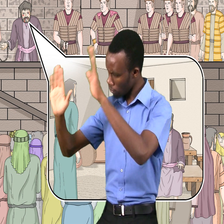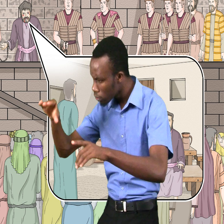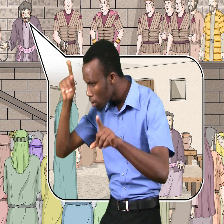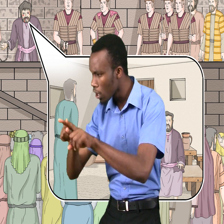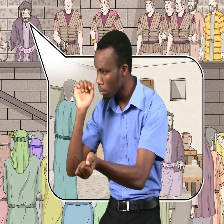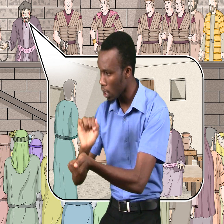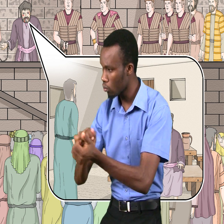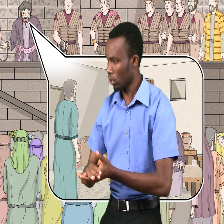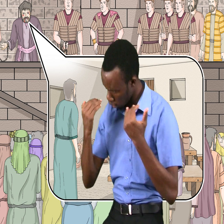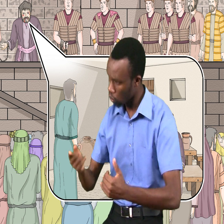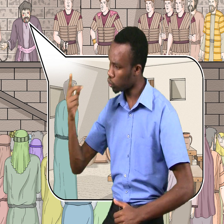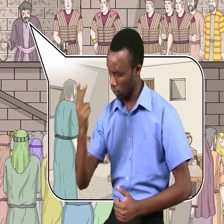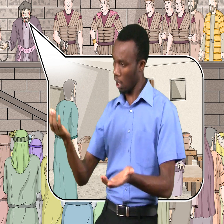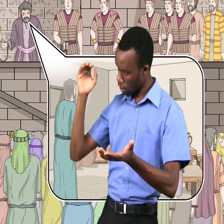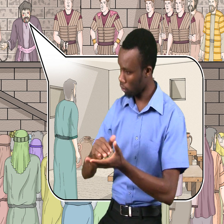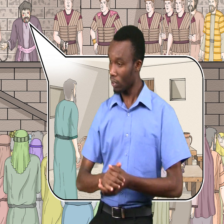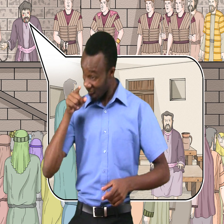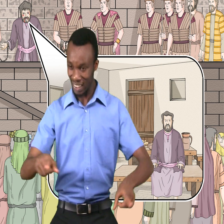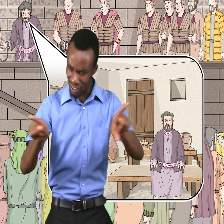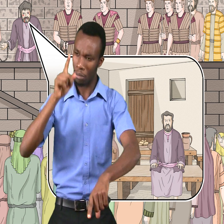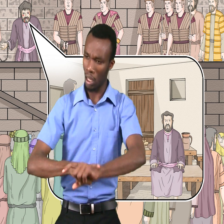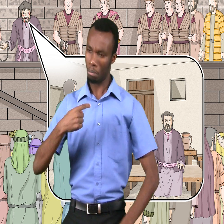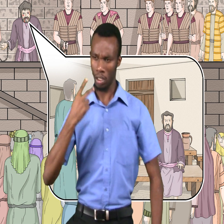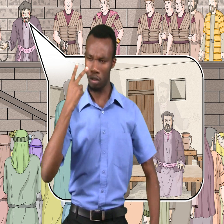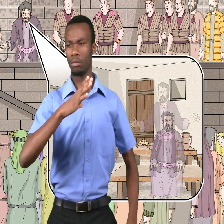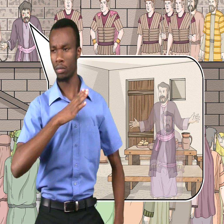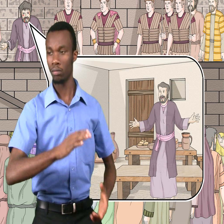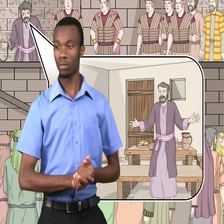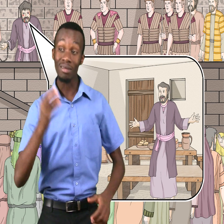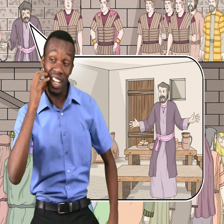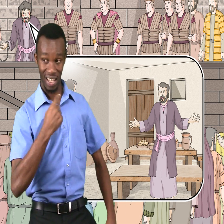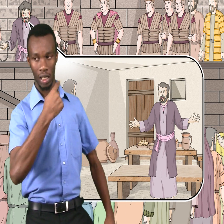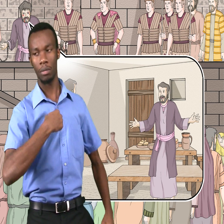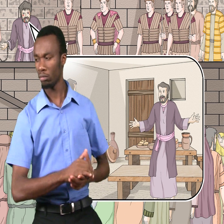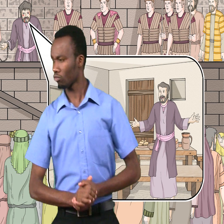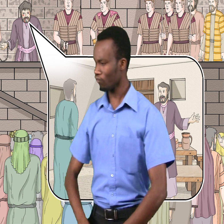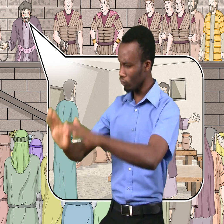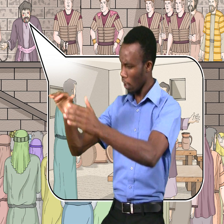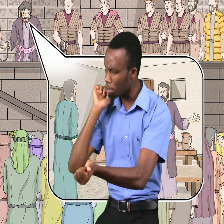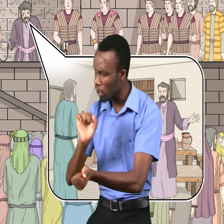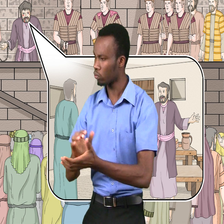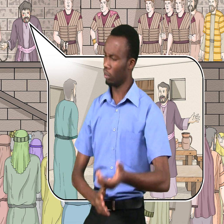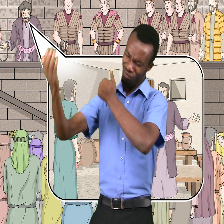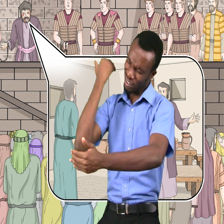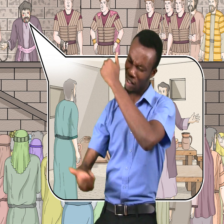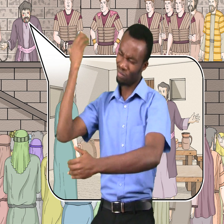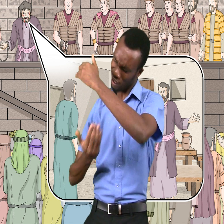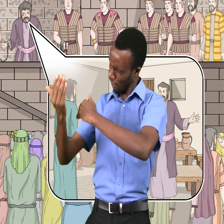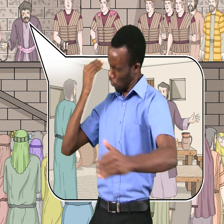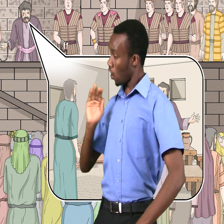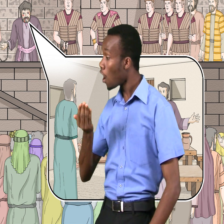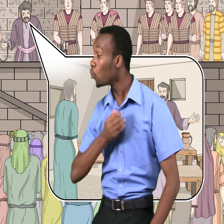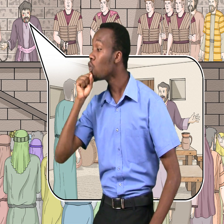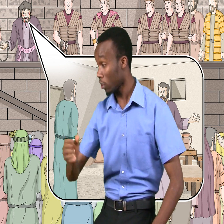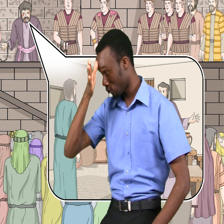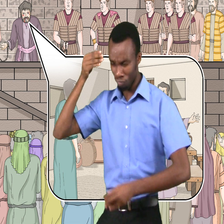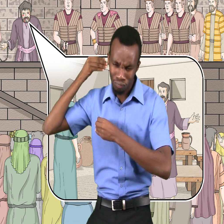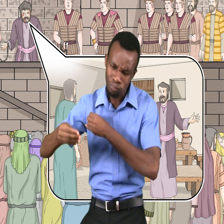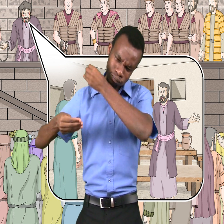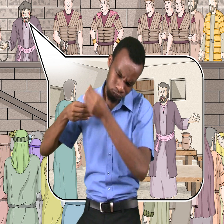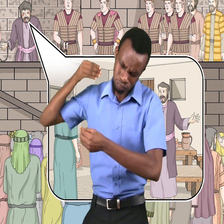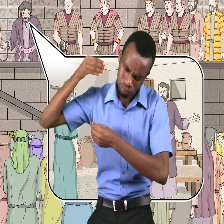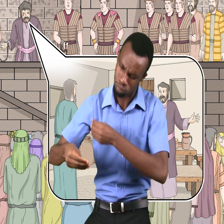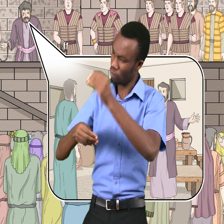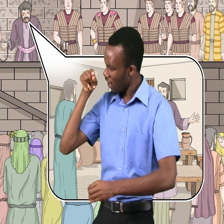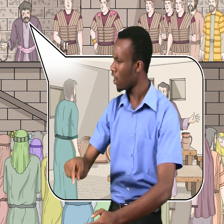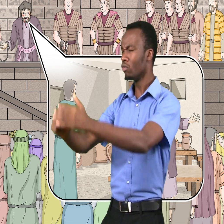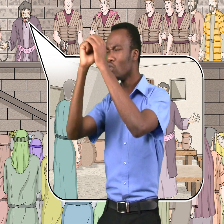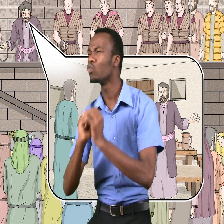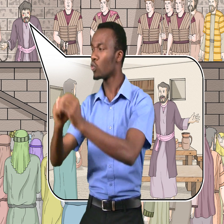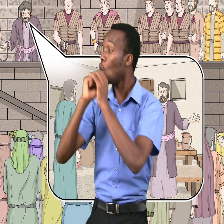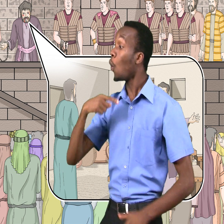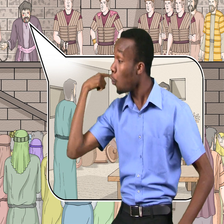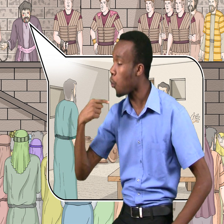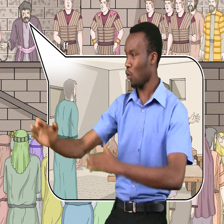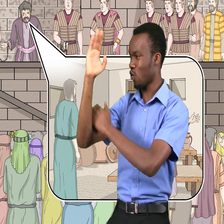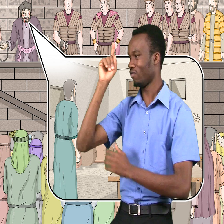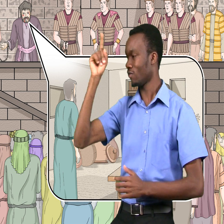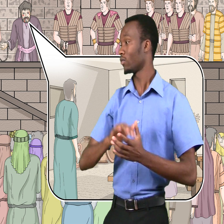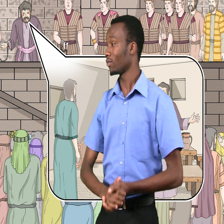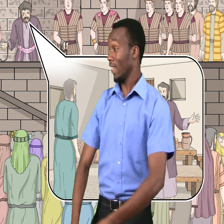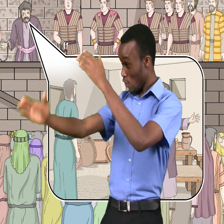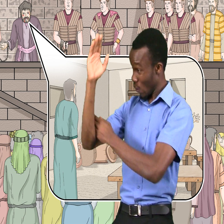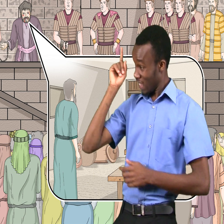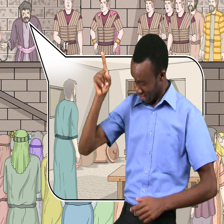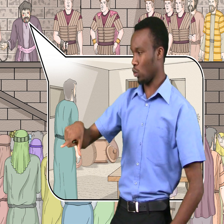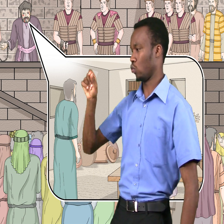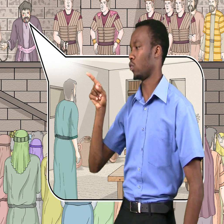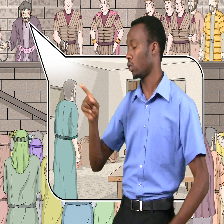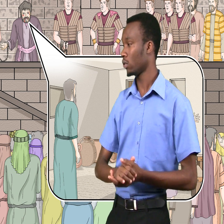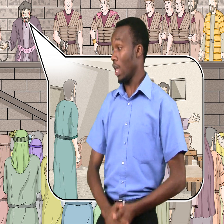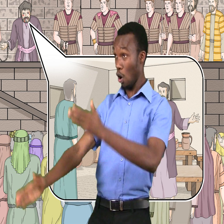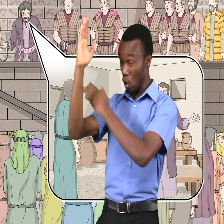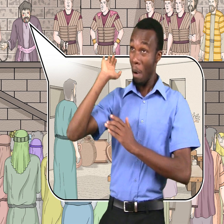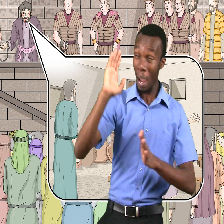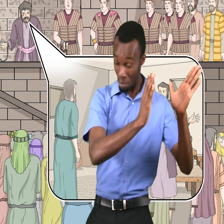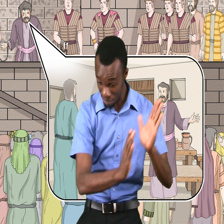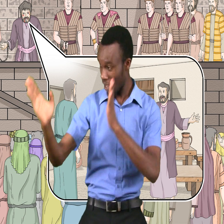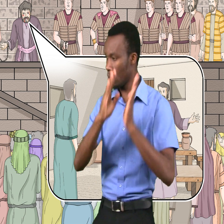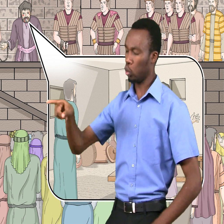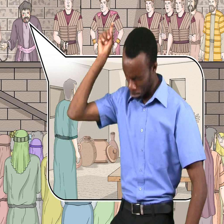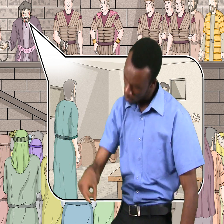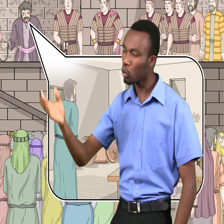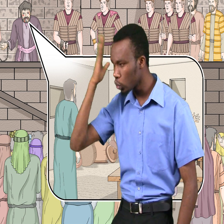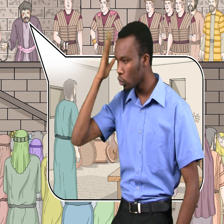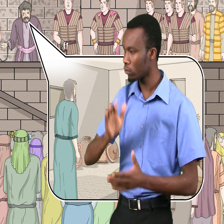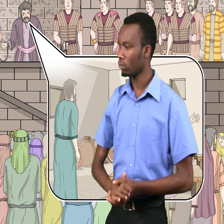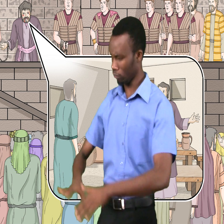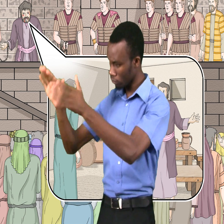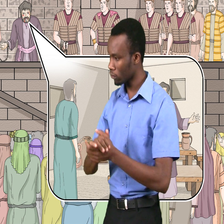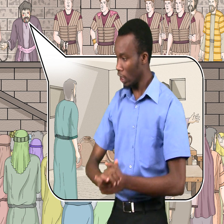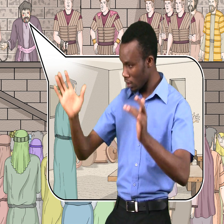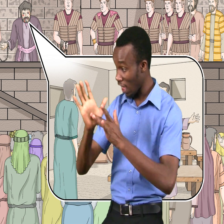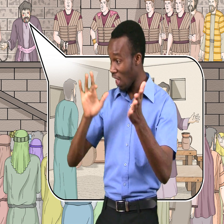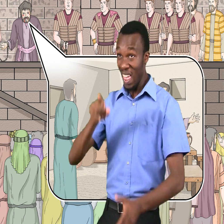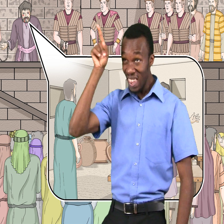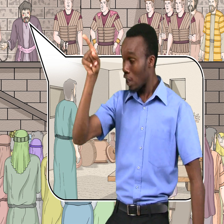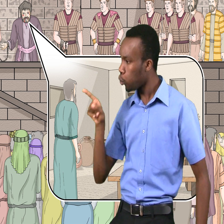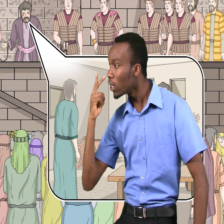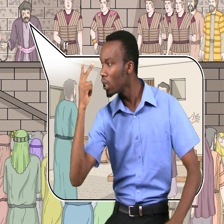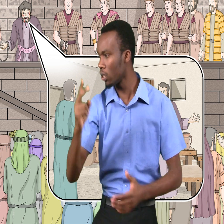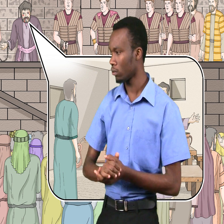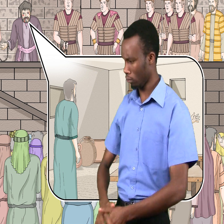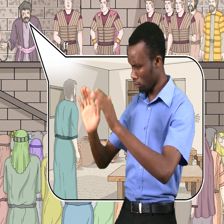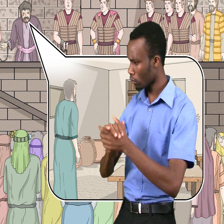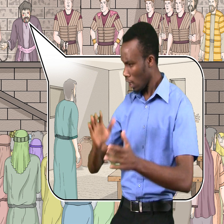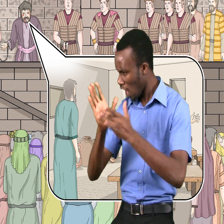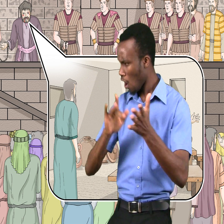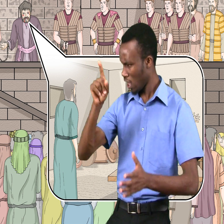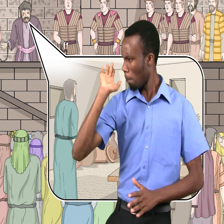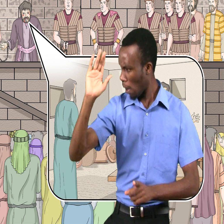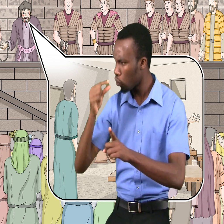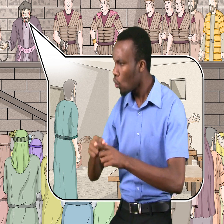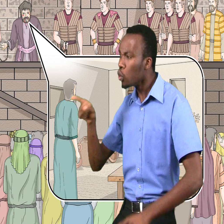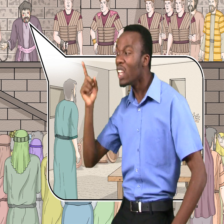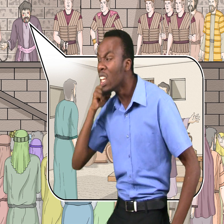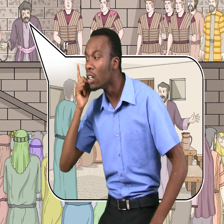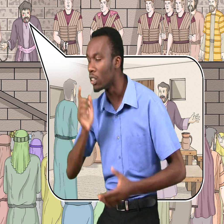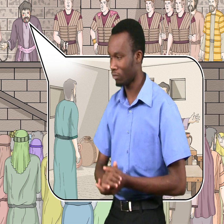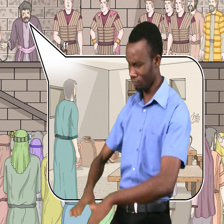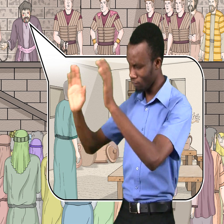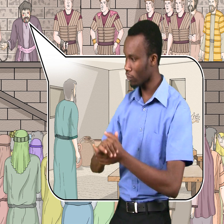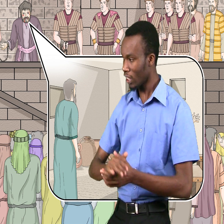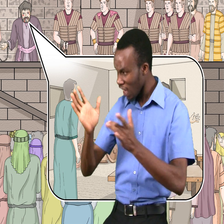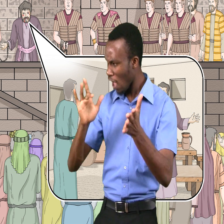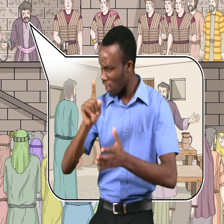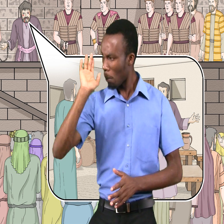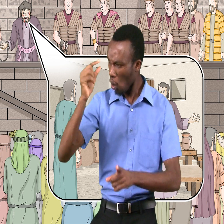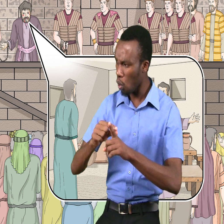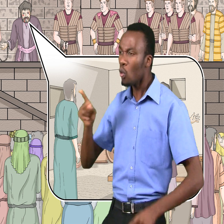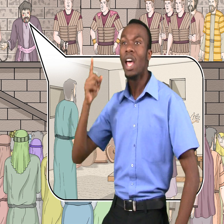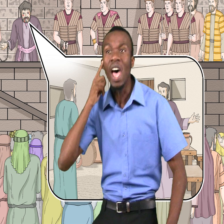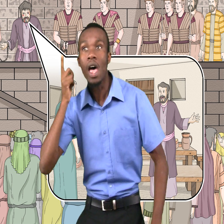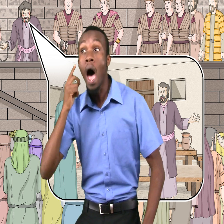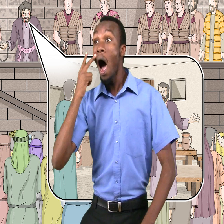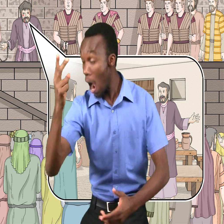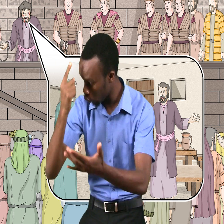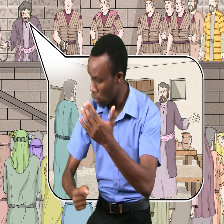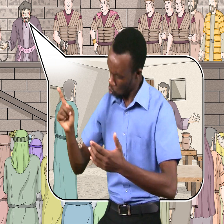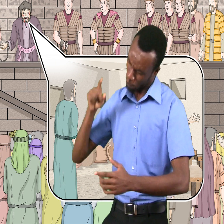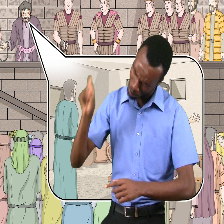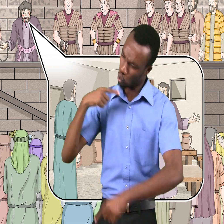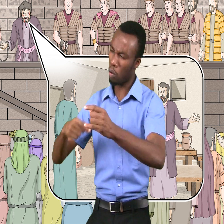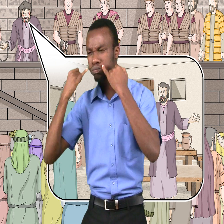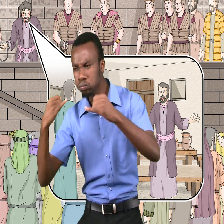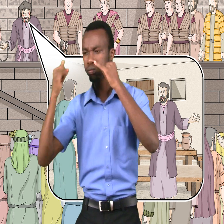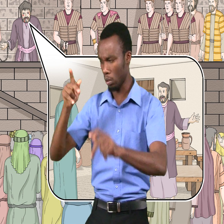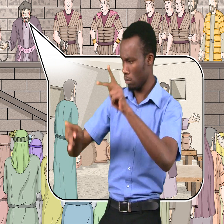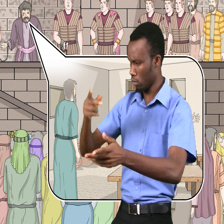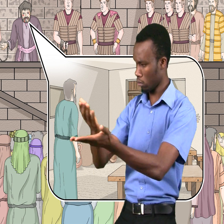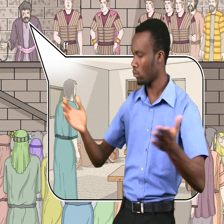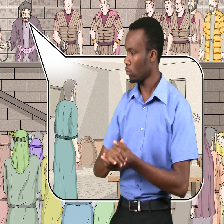‘Brother Saul,’ he said, ‘receive your sight.’ And at that moment I could see him. Then he said, ‘The God of our fathers has appointed you to know His will, and to see the Righteous One, and to hear His voice.